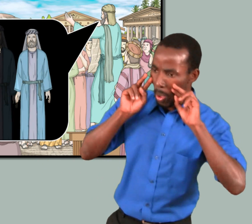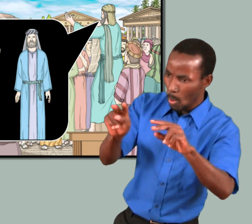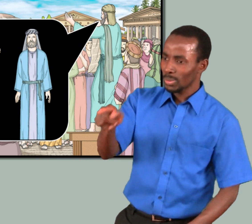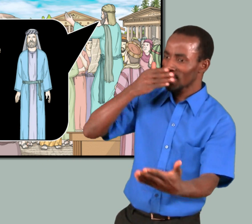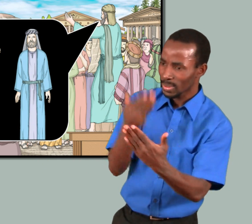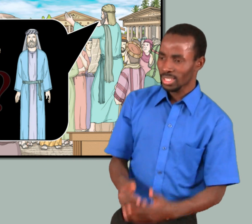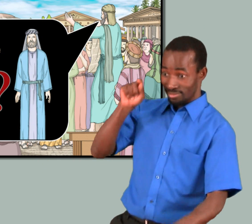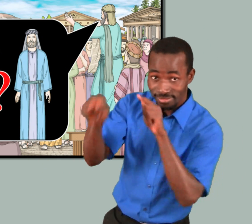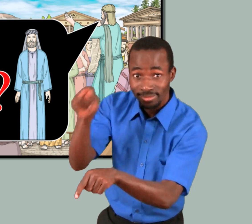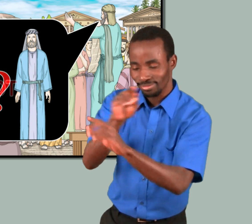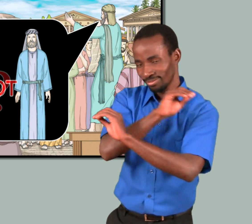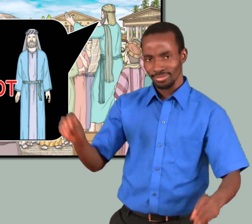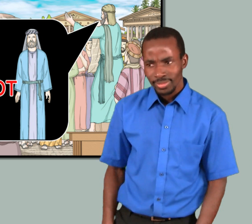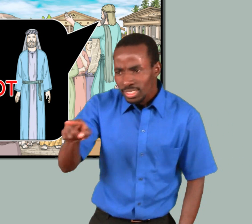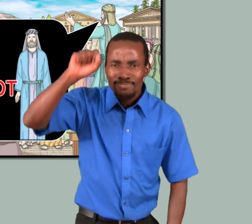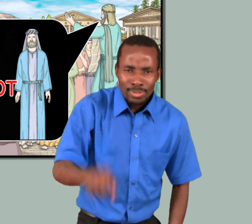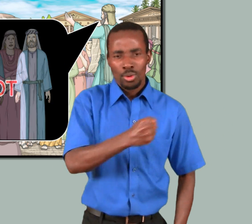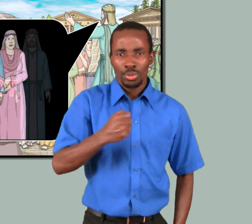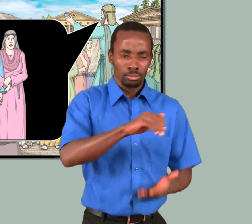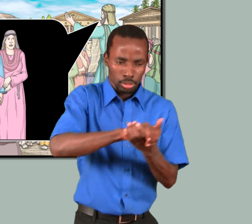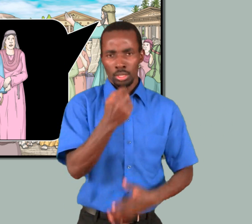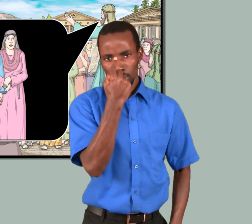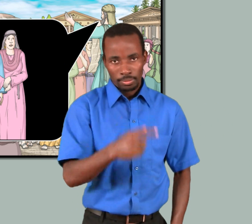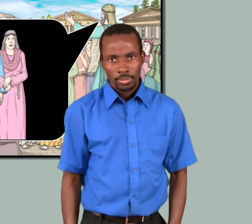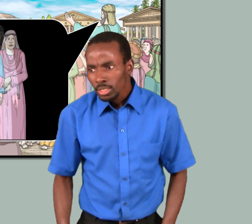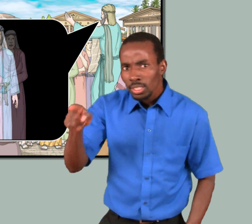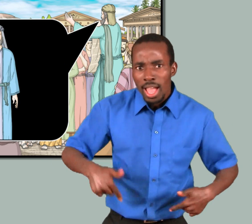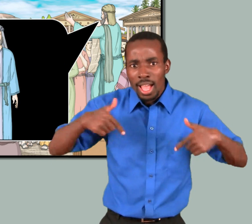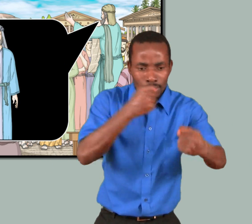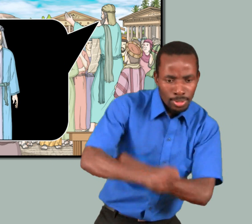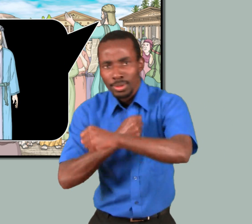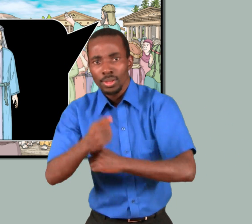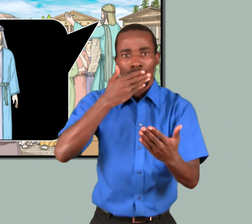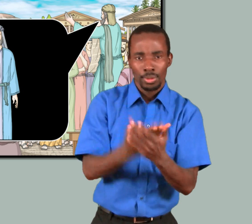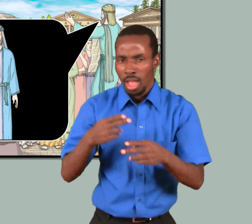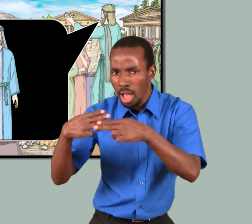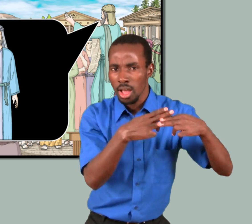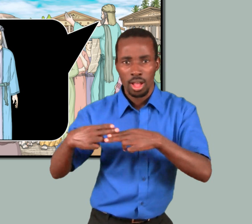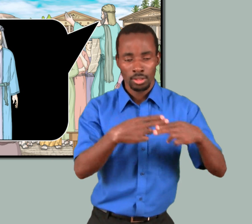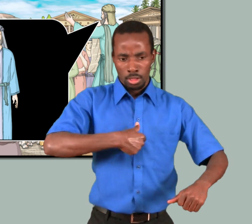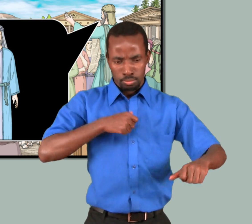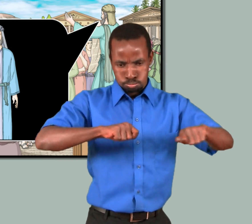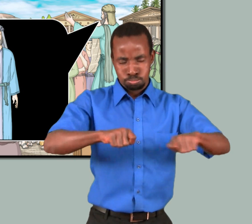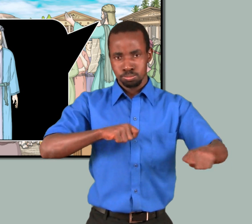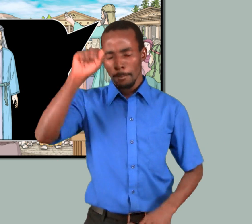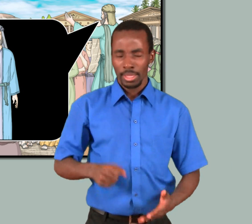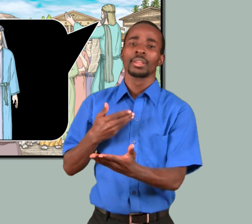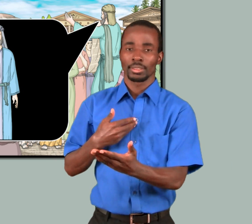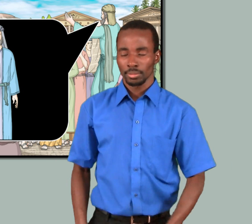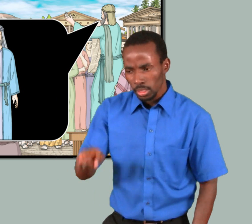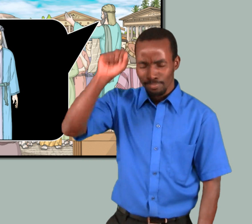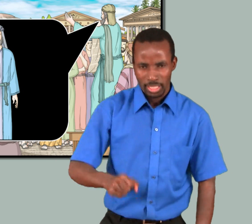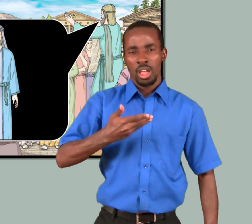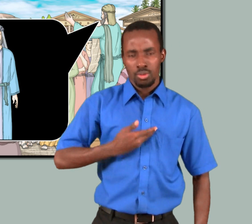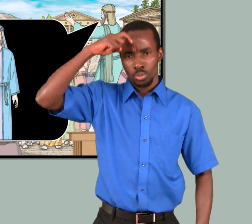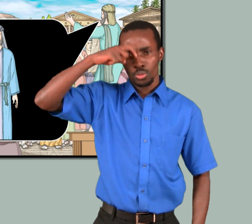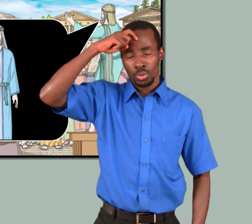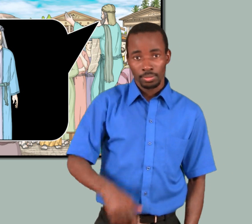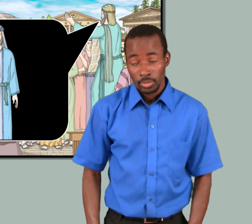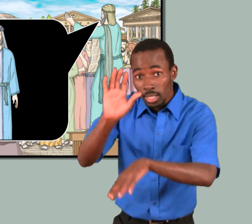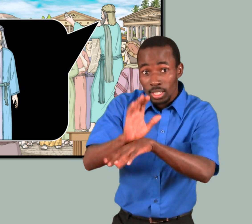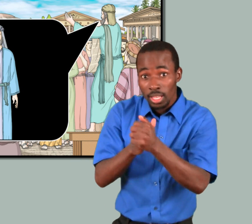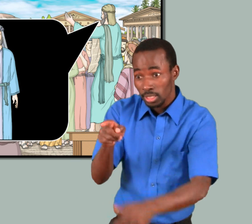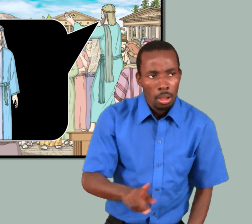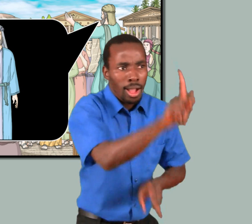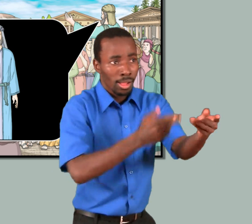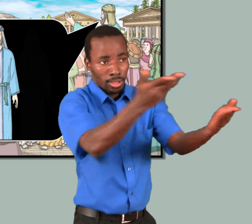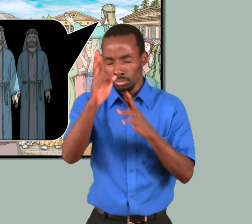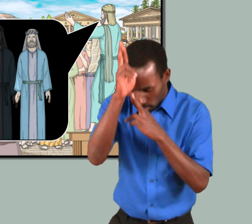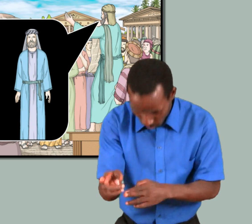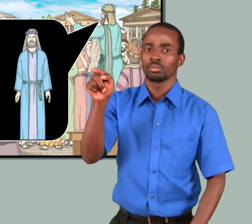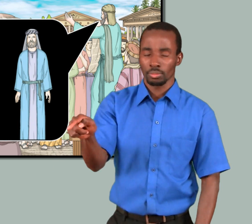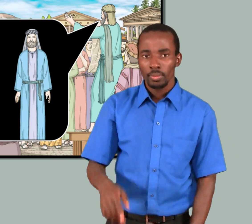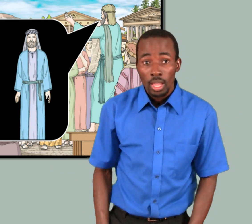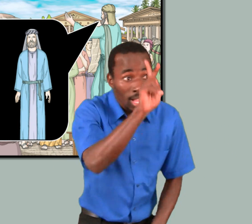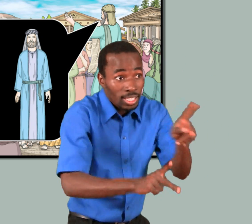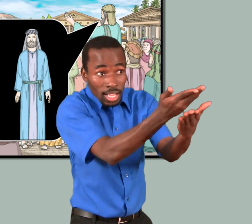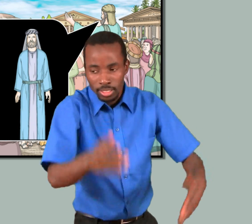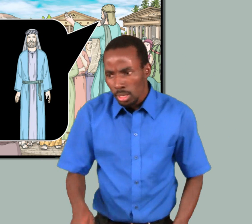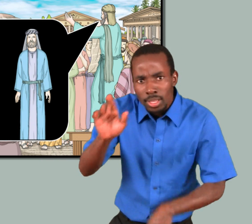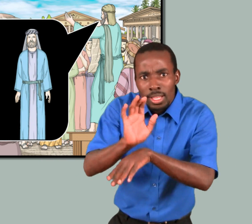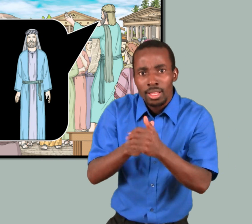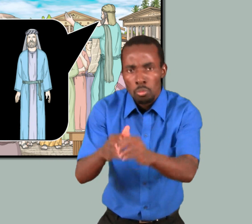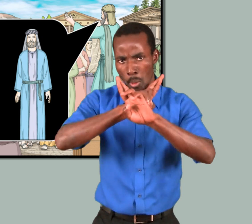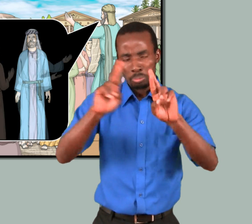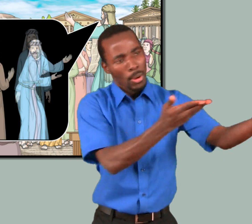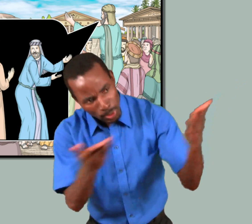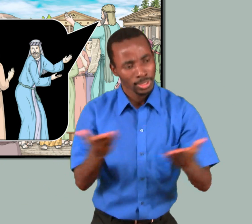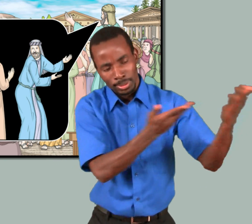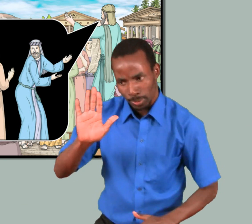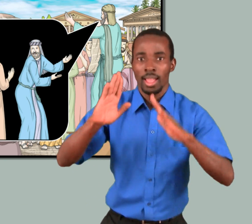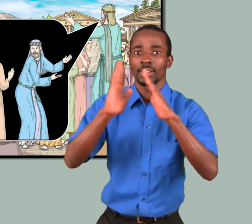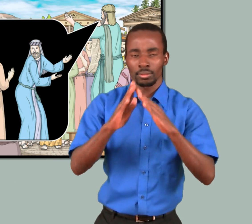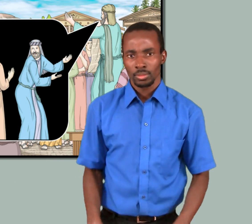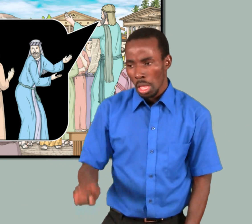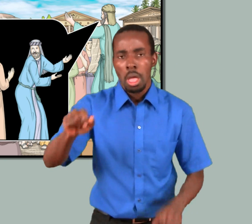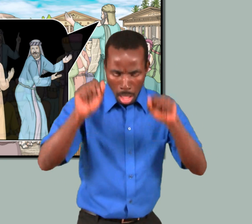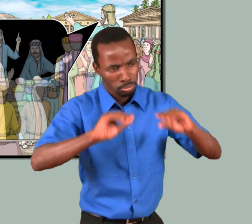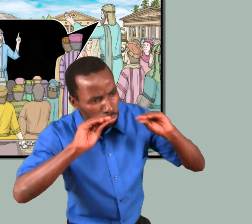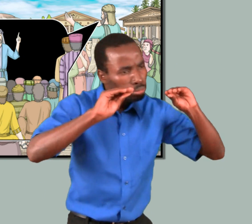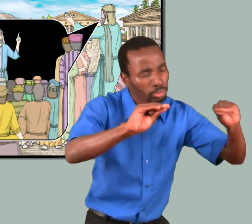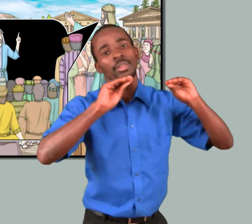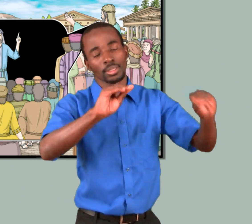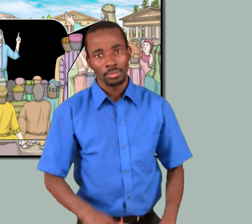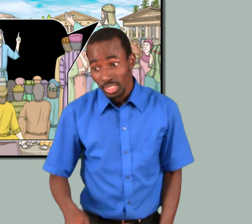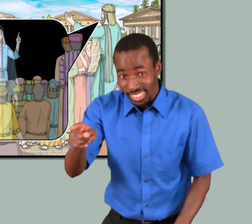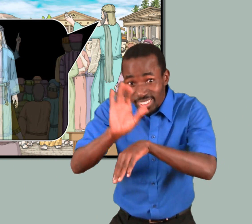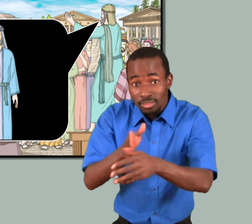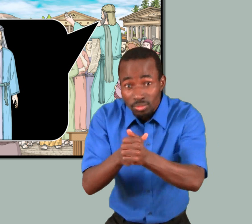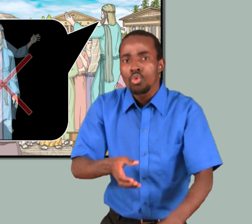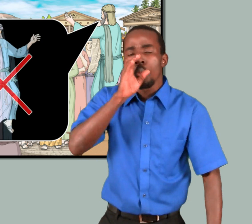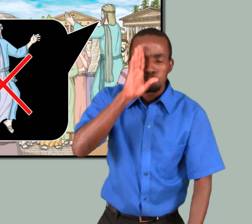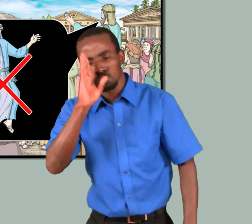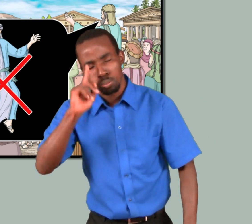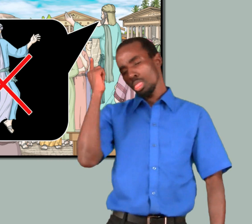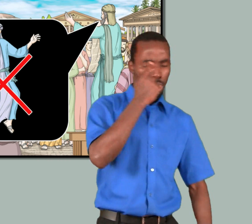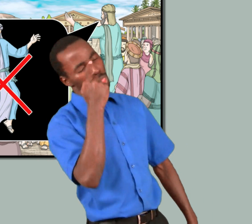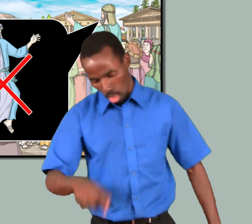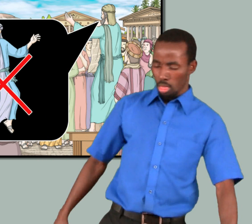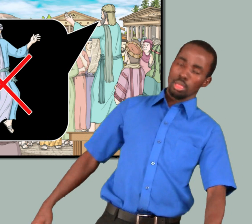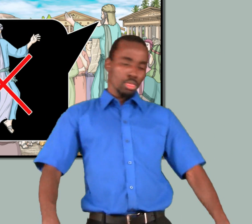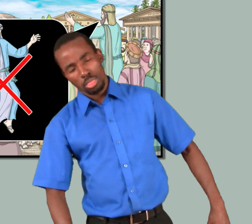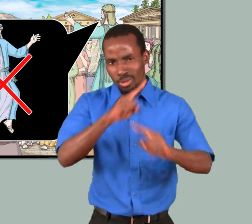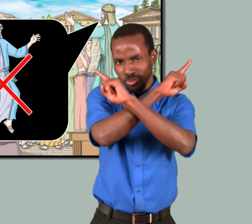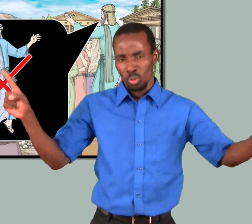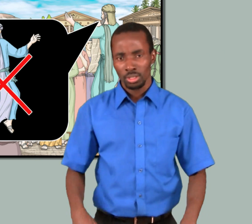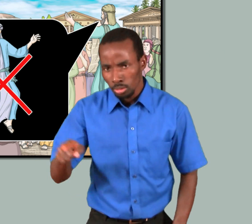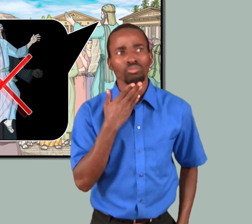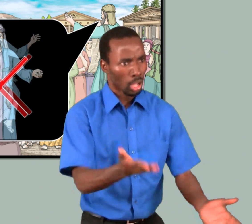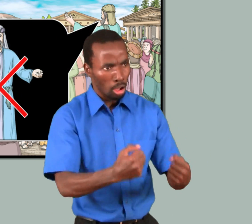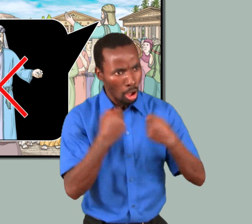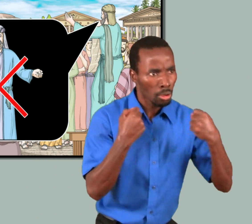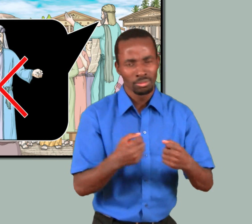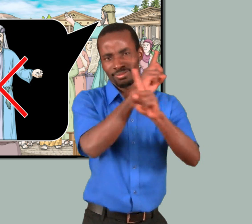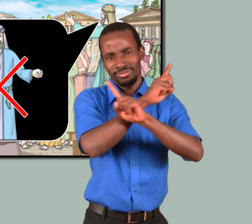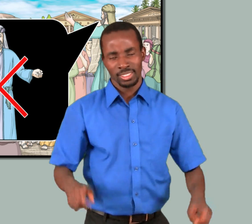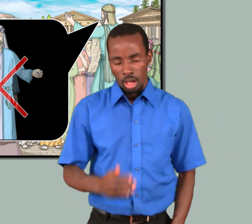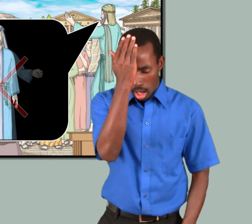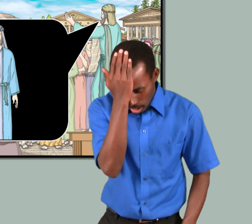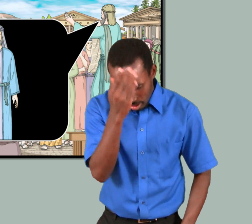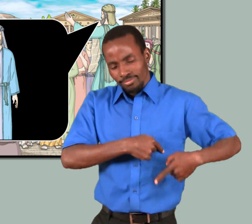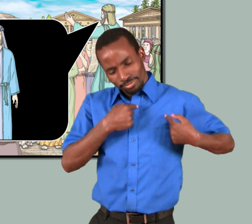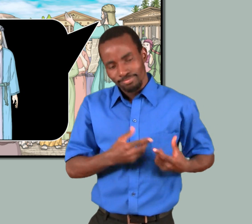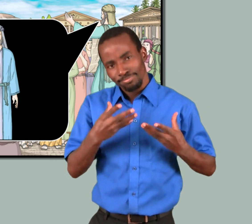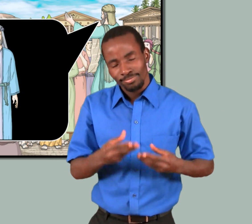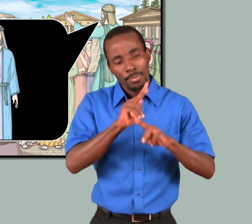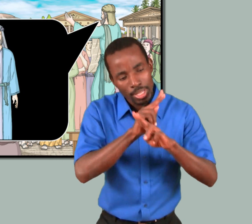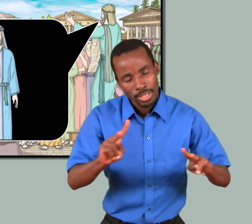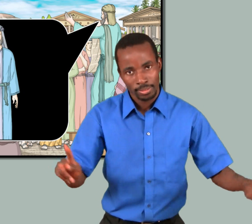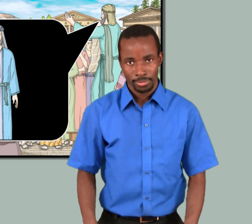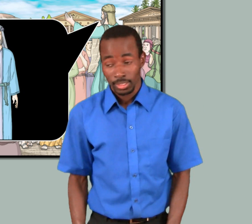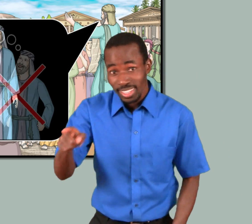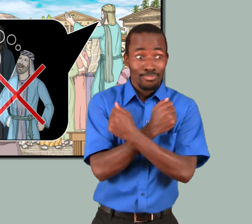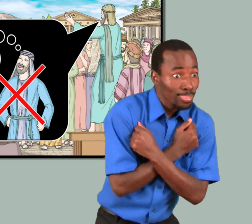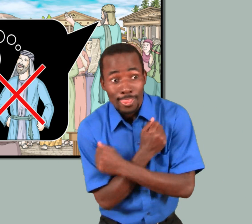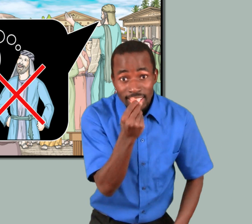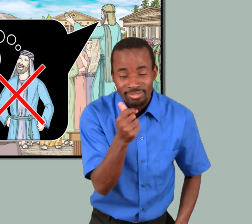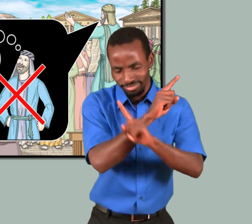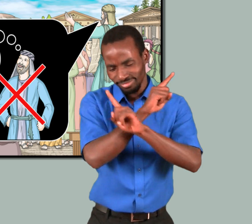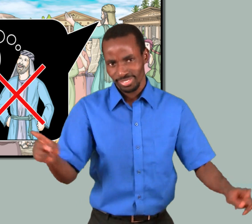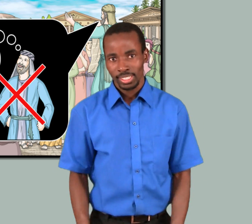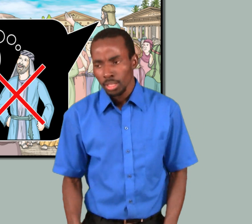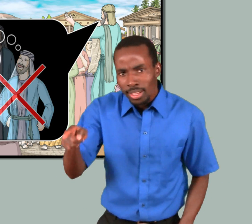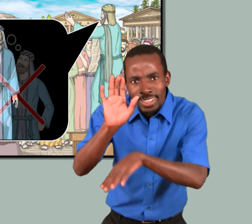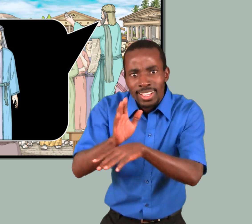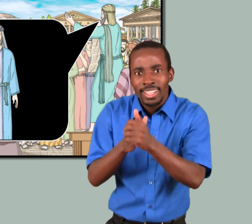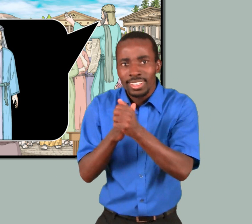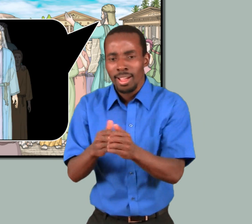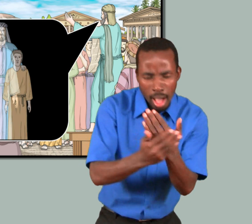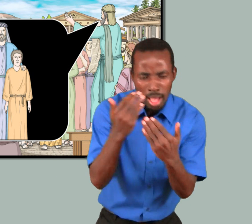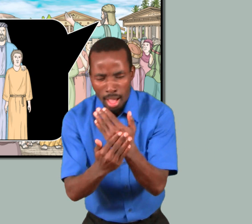An overseer, then, must be above reproach, the husband of but one wife, temperate, self-controlled, respectable, hospitable, able to teach, not dependent on wine, not violent but gentle, peaceable, and free of the love of money.